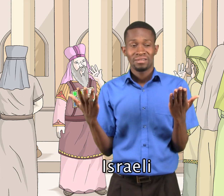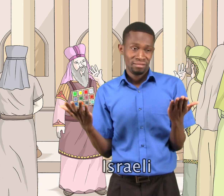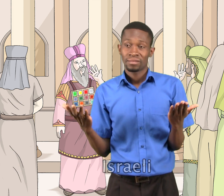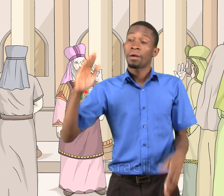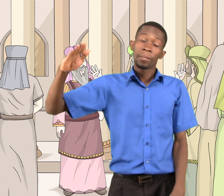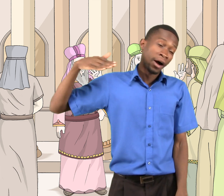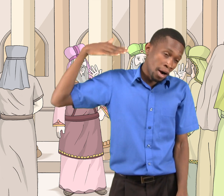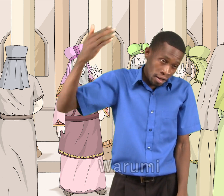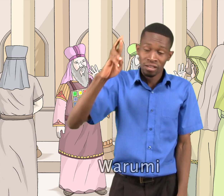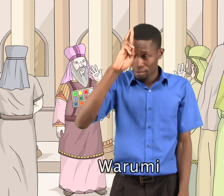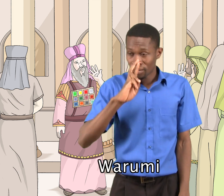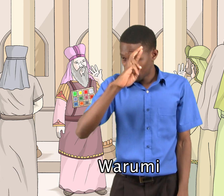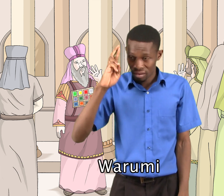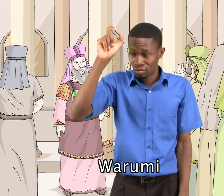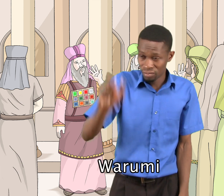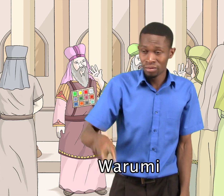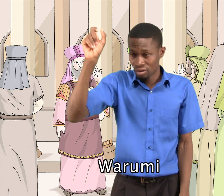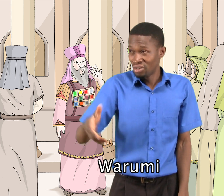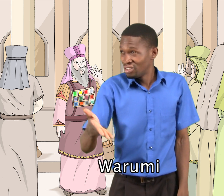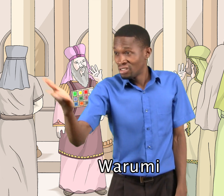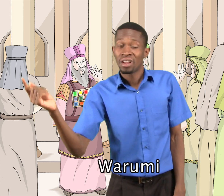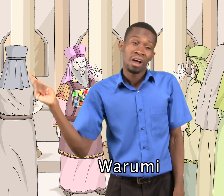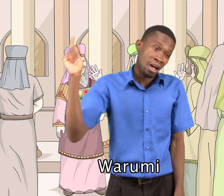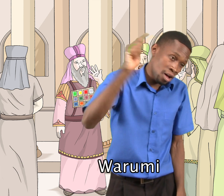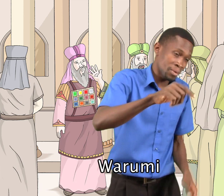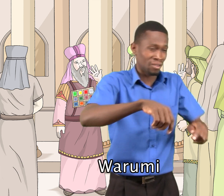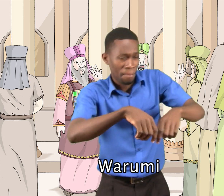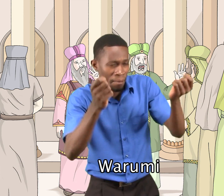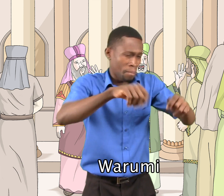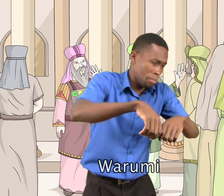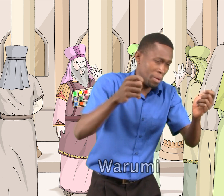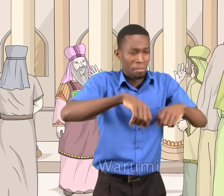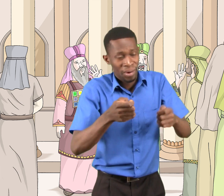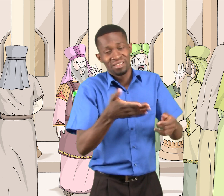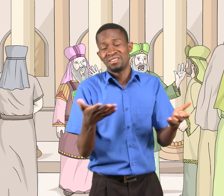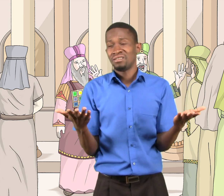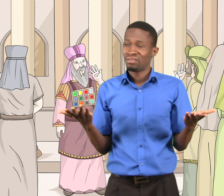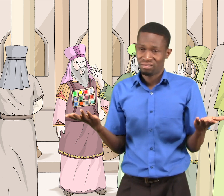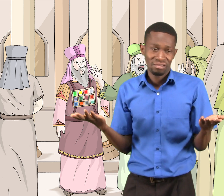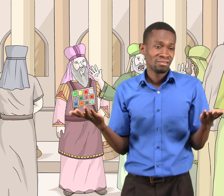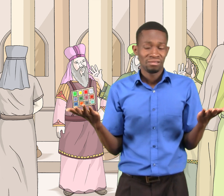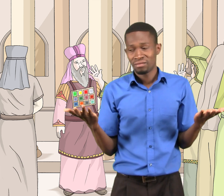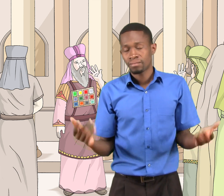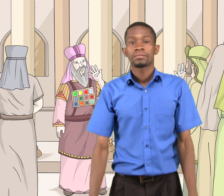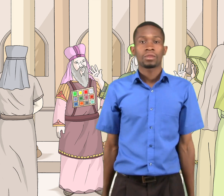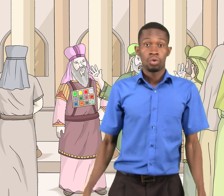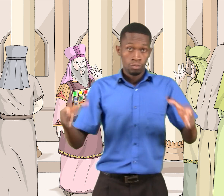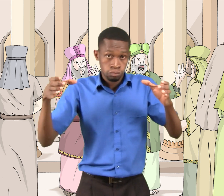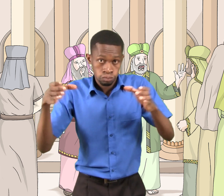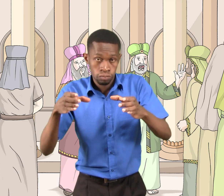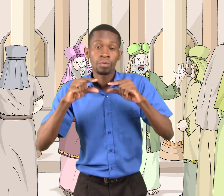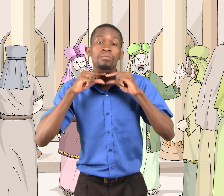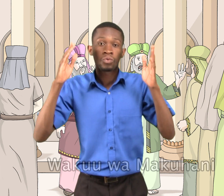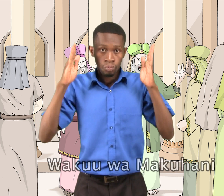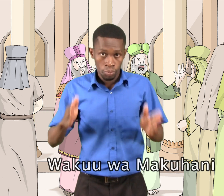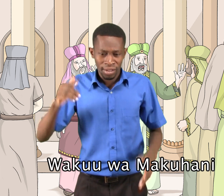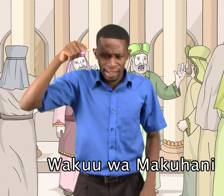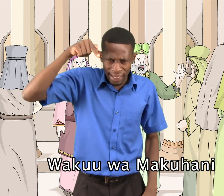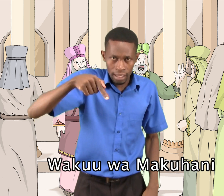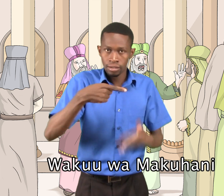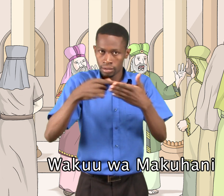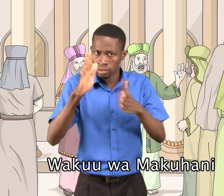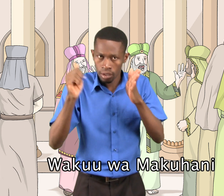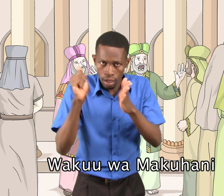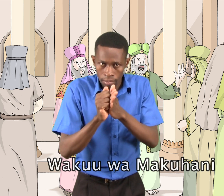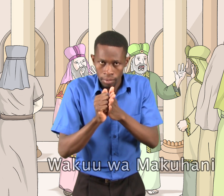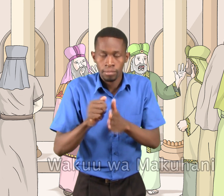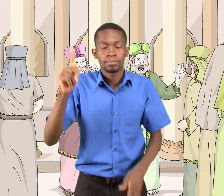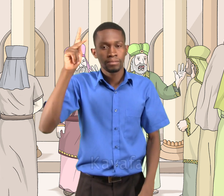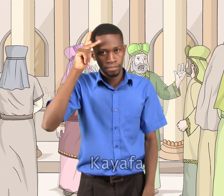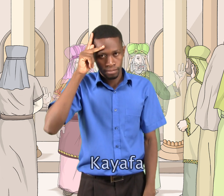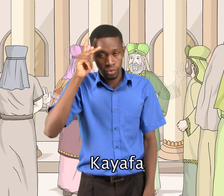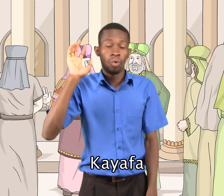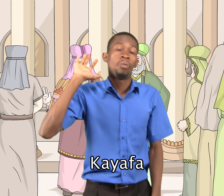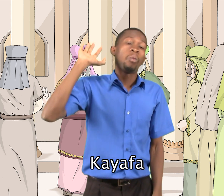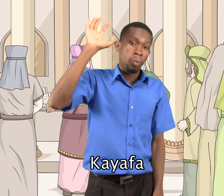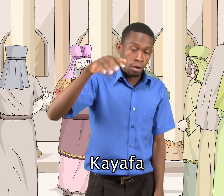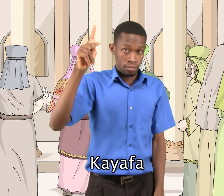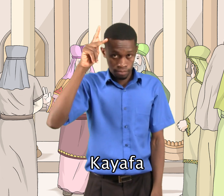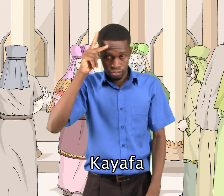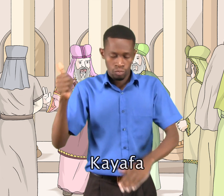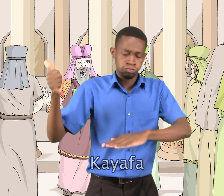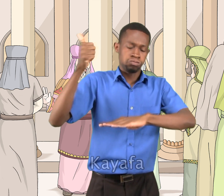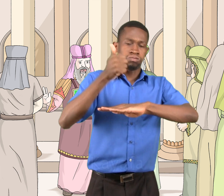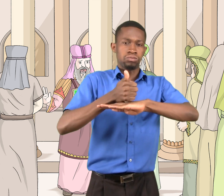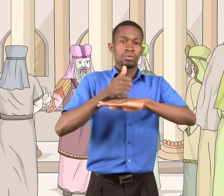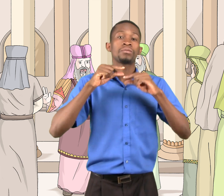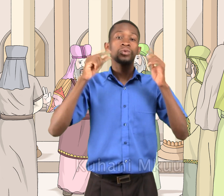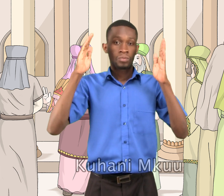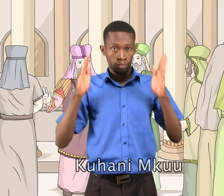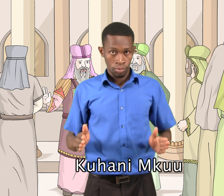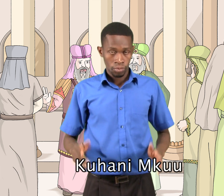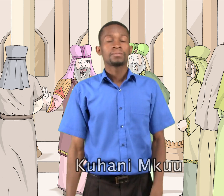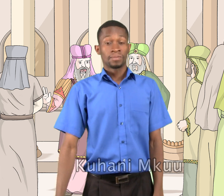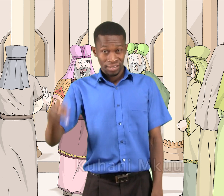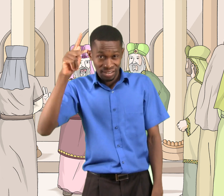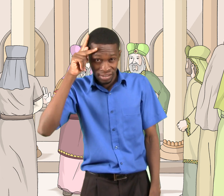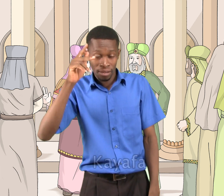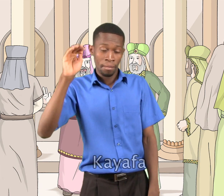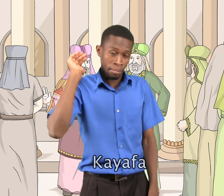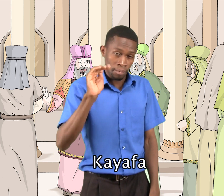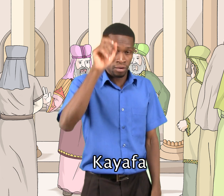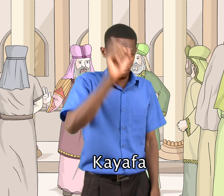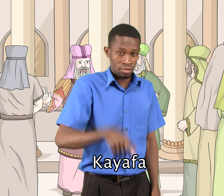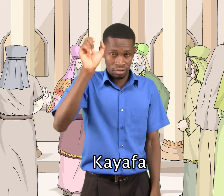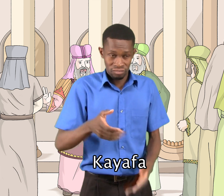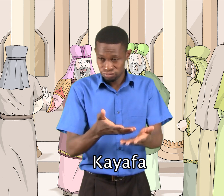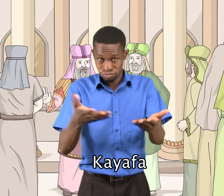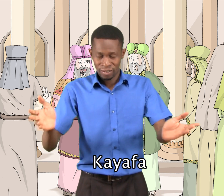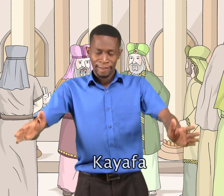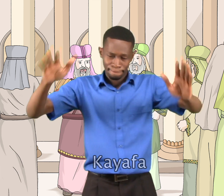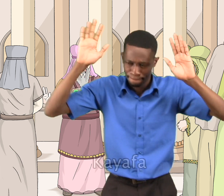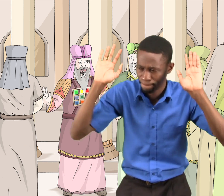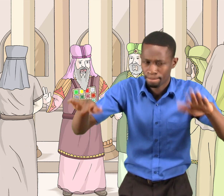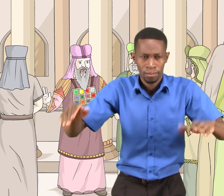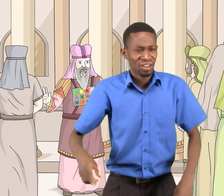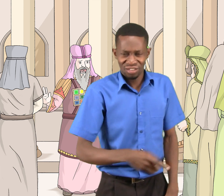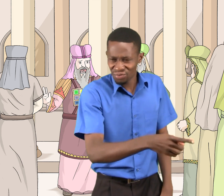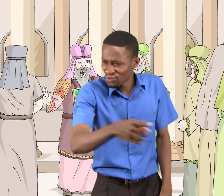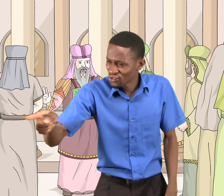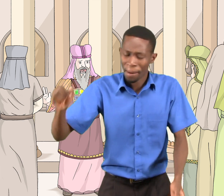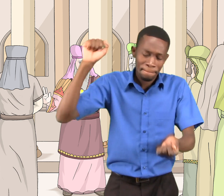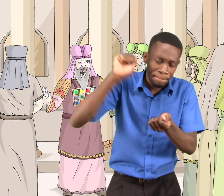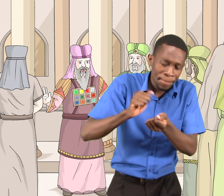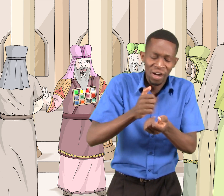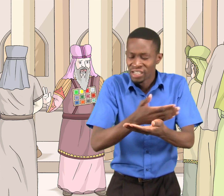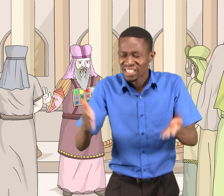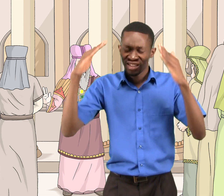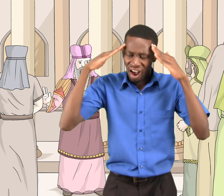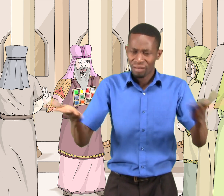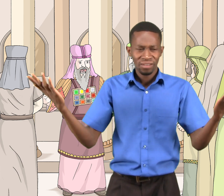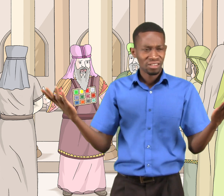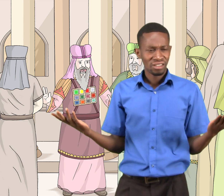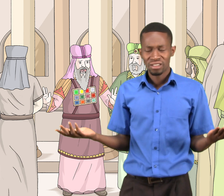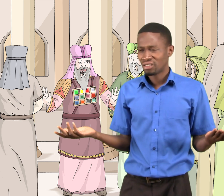But one of them, named Caiaphas, who was high priest that year, said to them, “You know nothing at all!